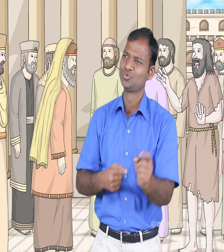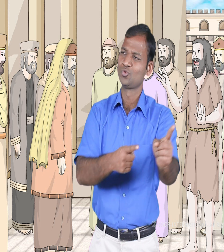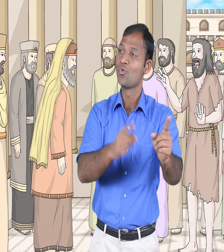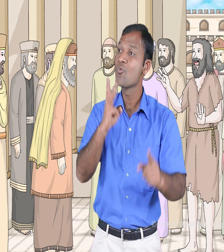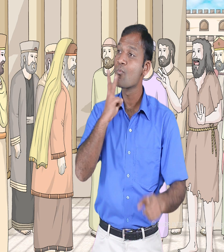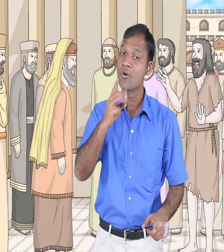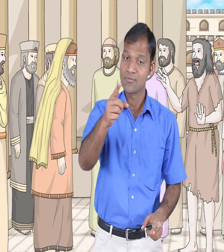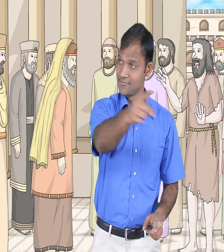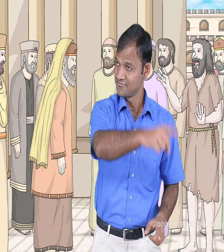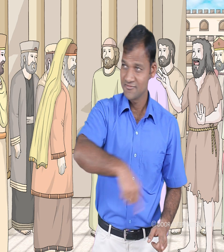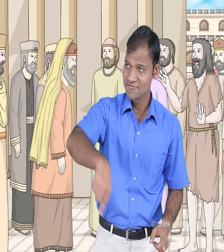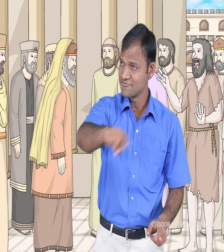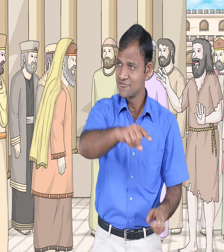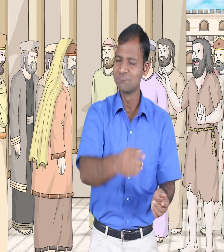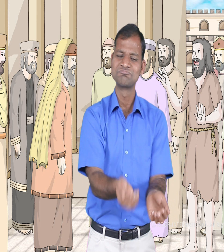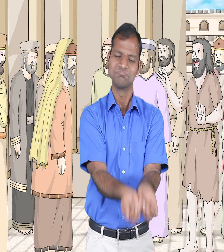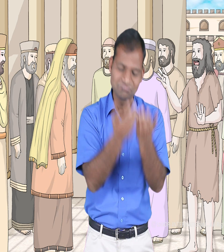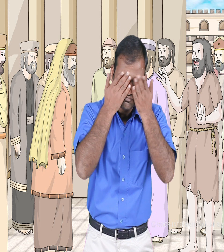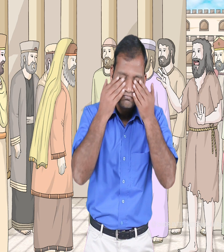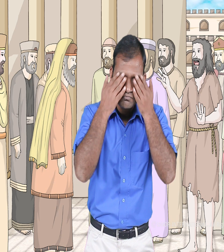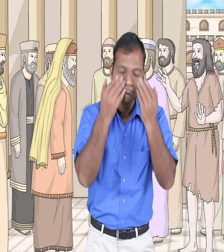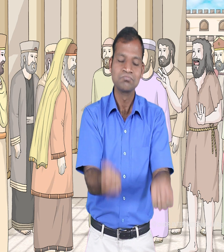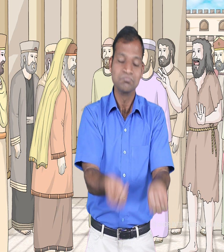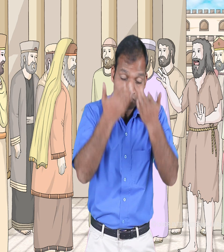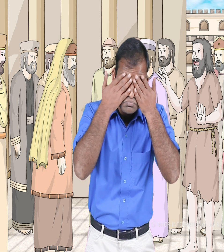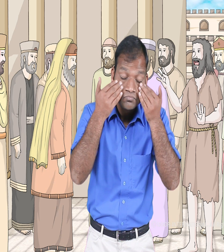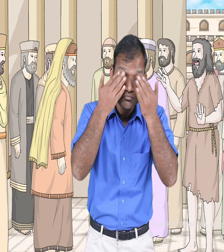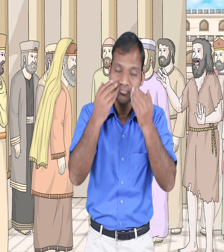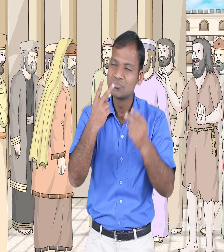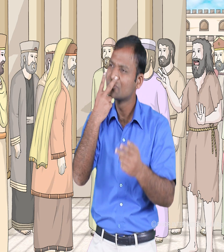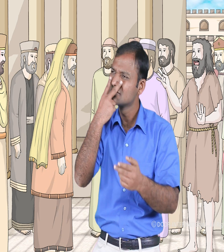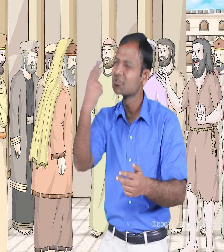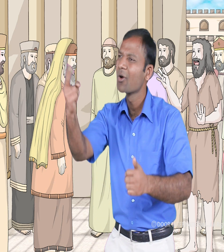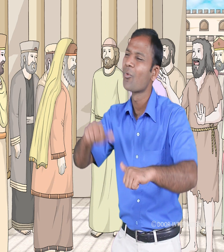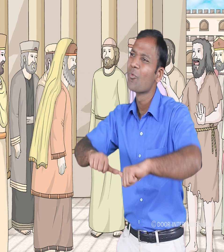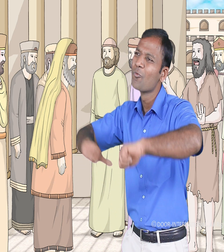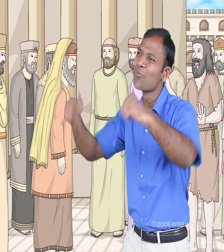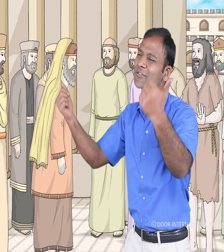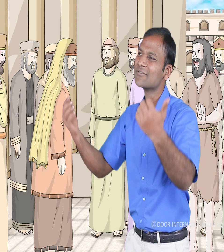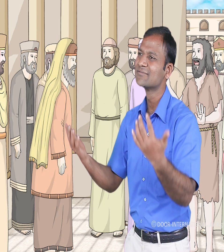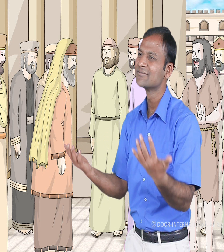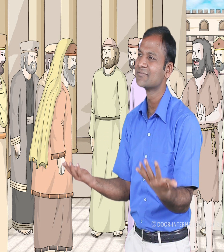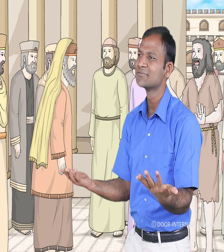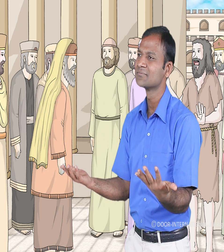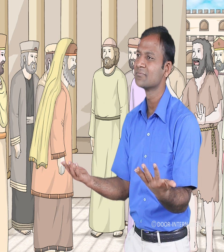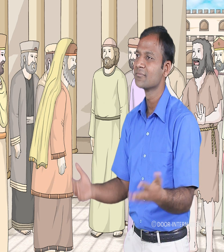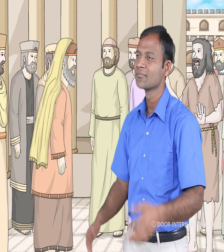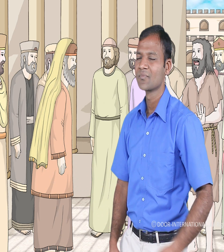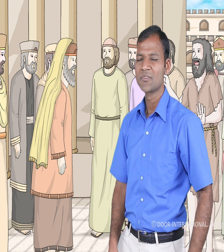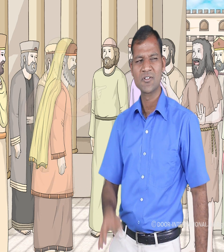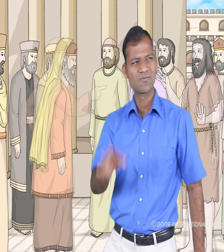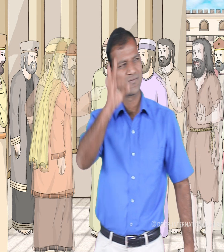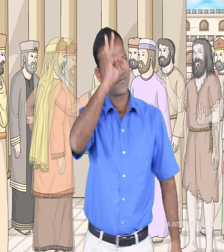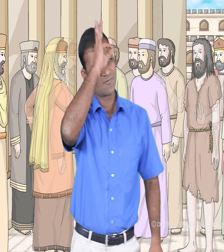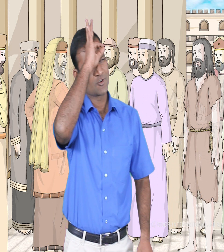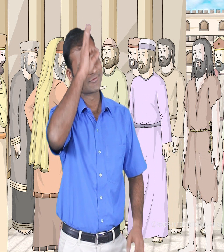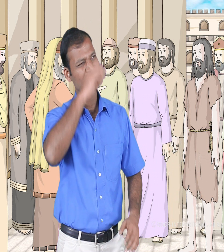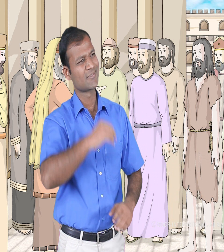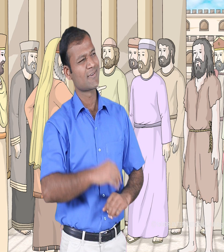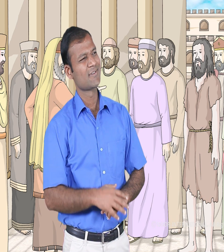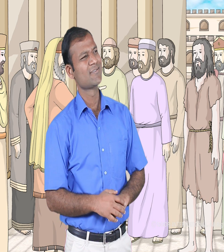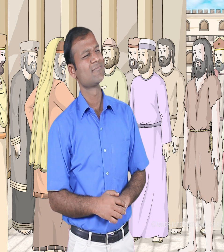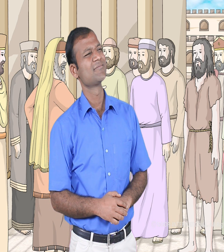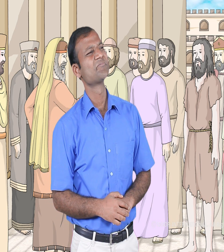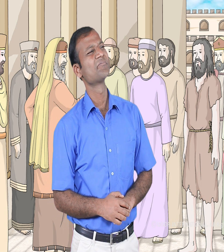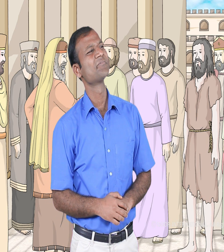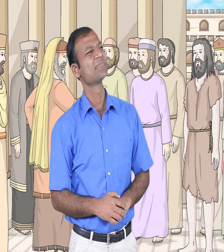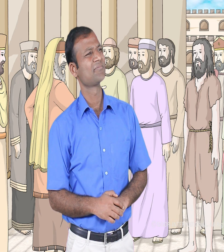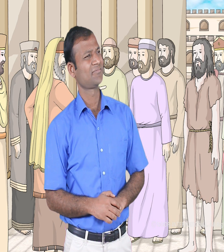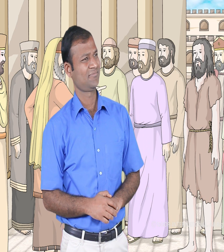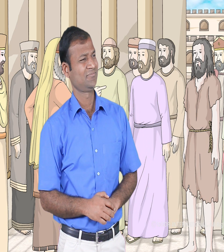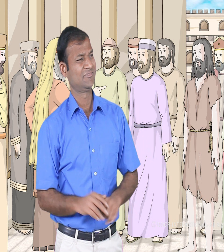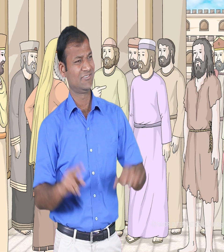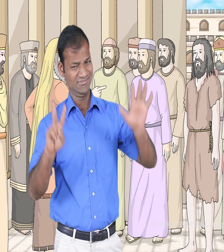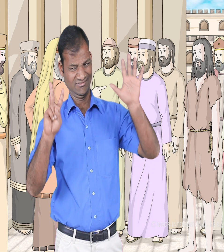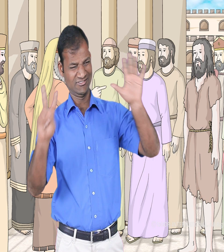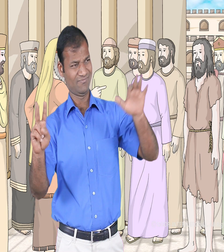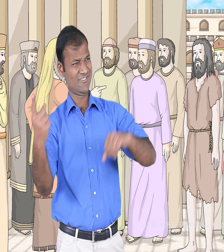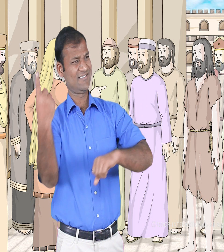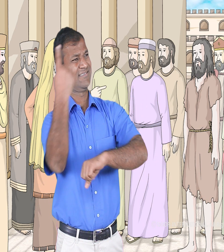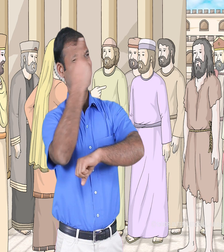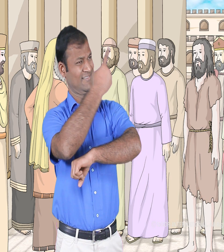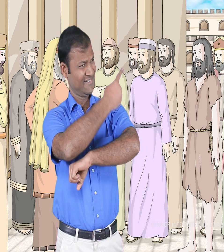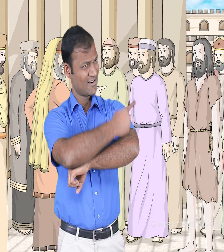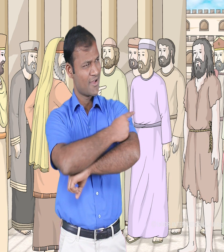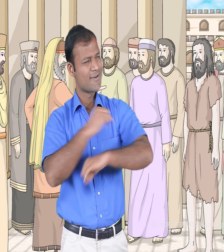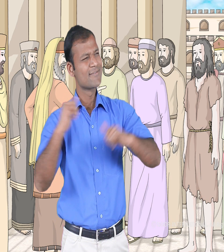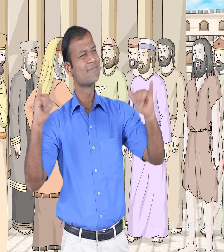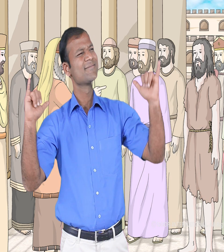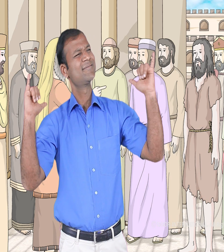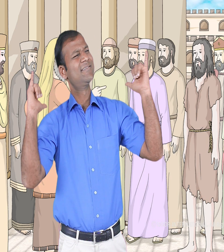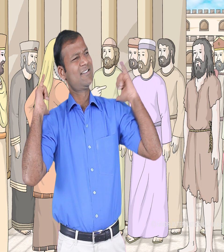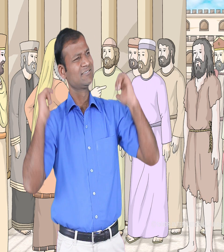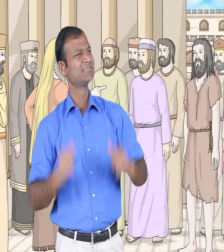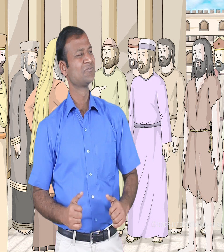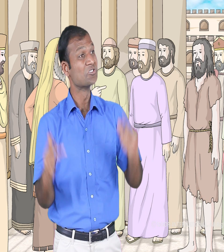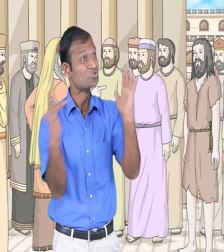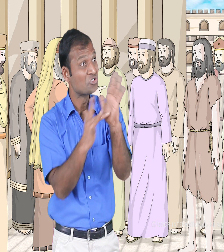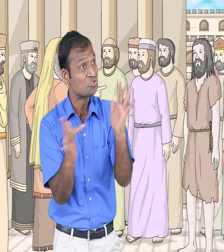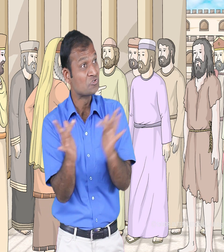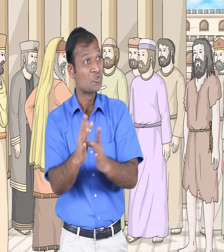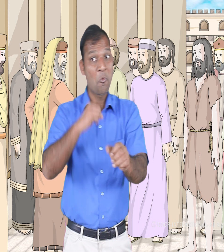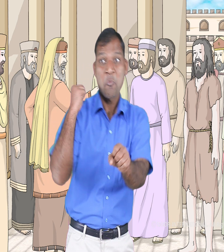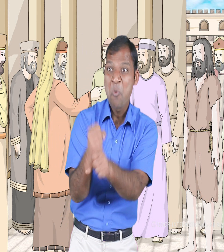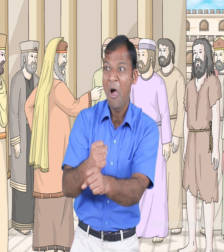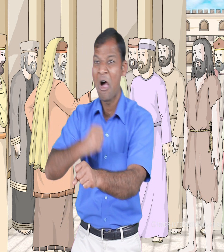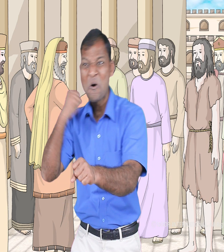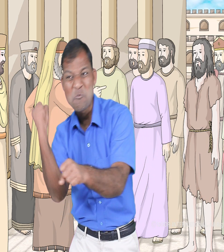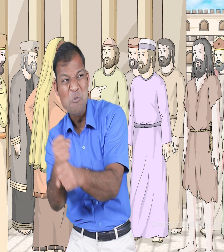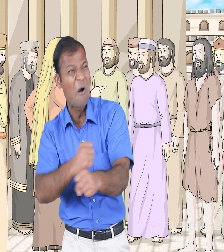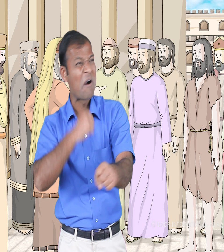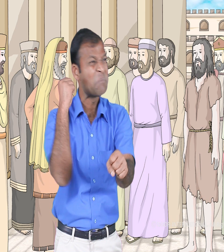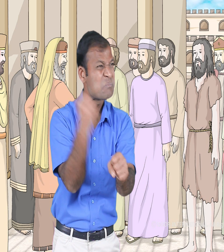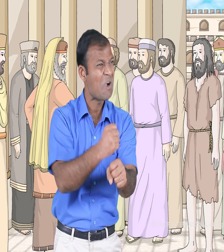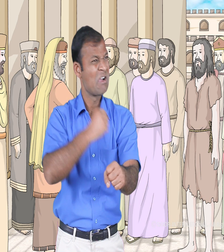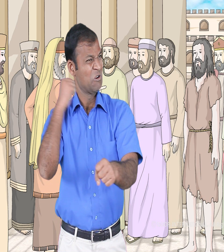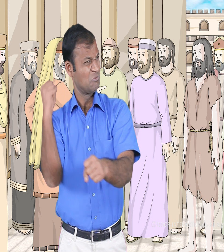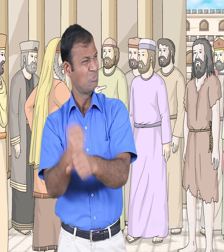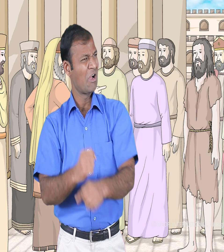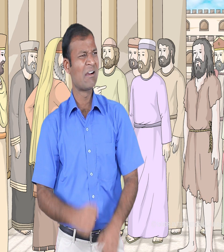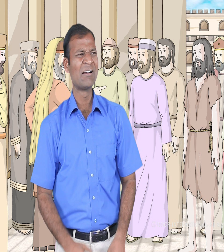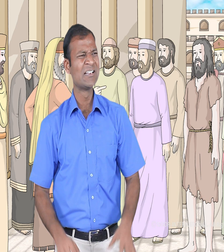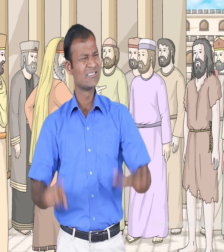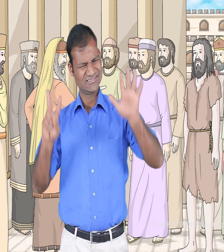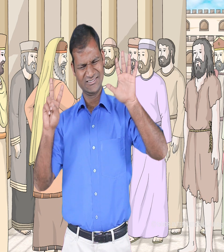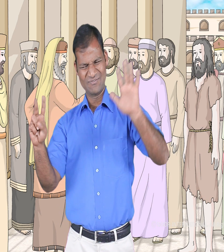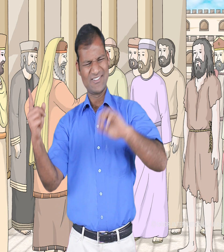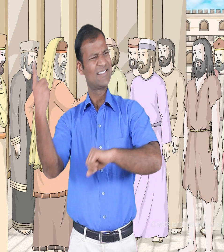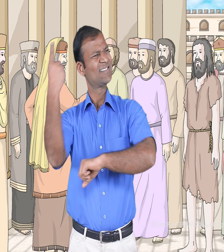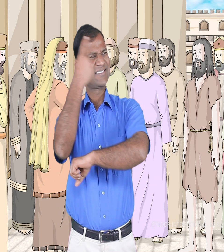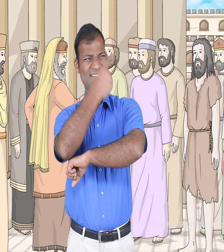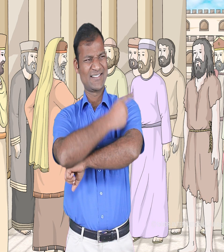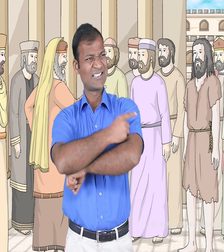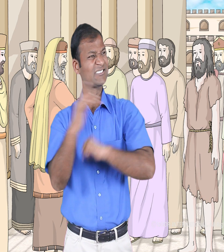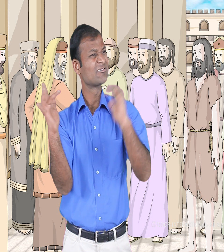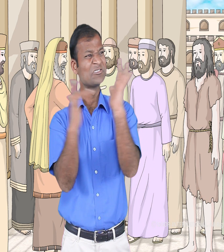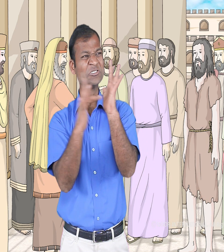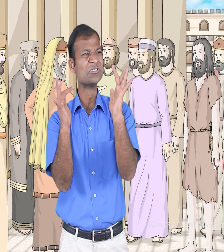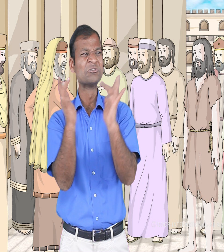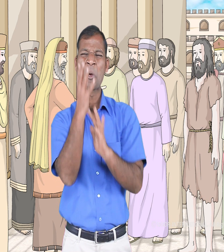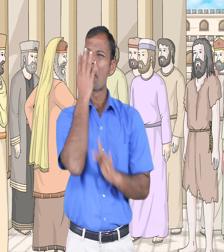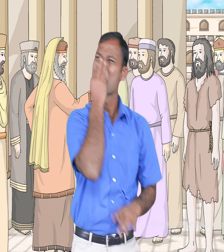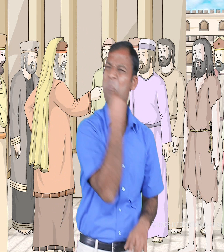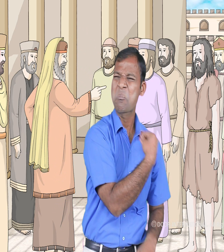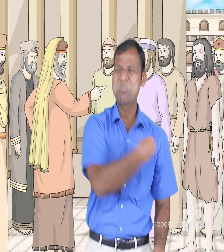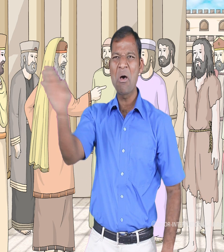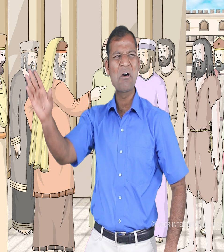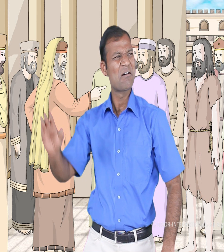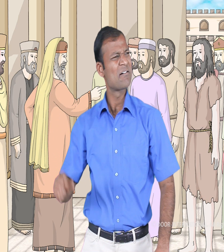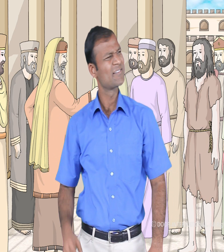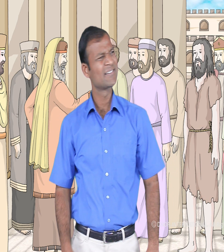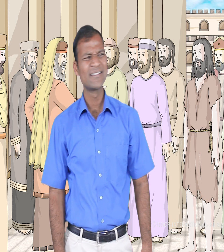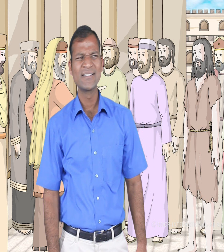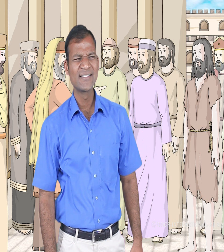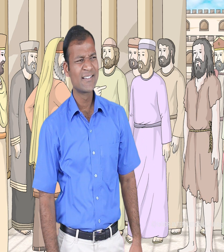So the Pharisees also asked him how he had received his sight.